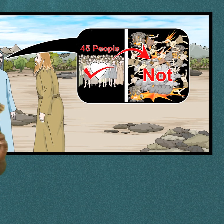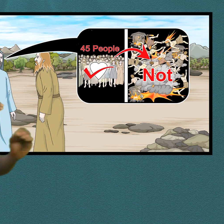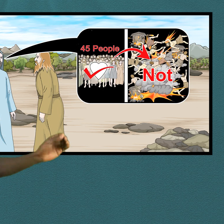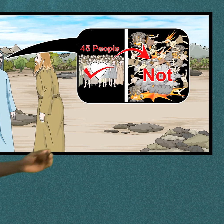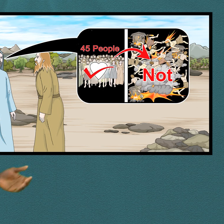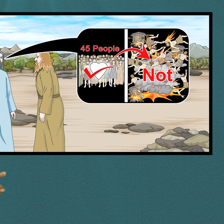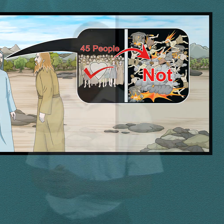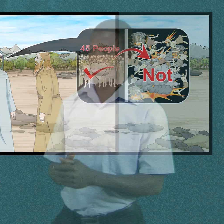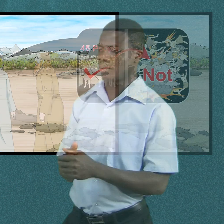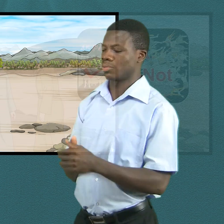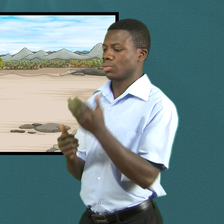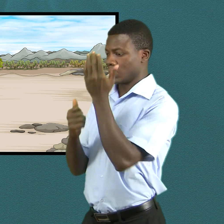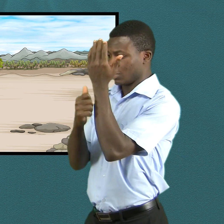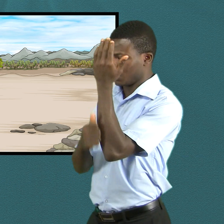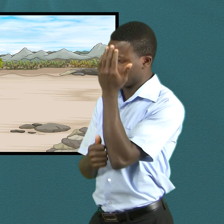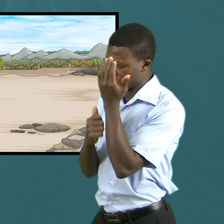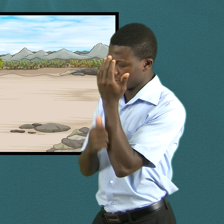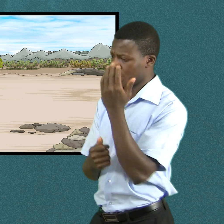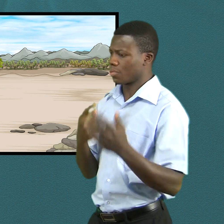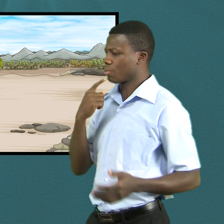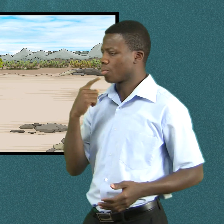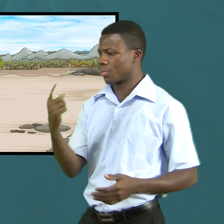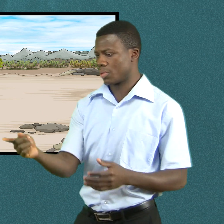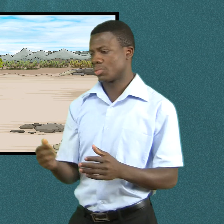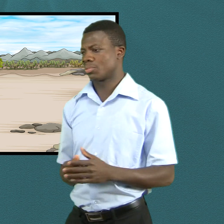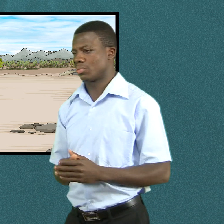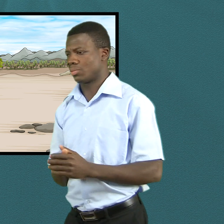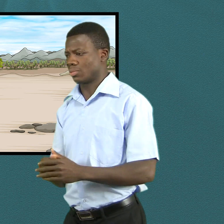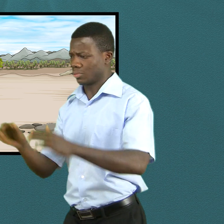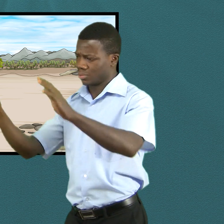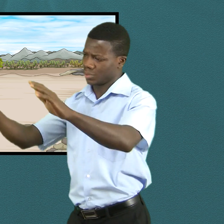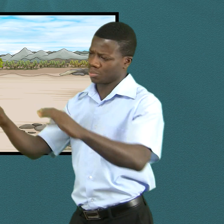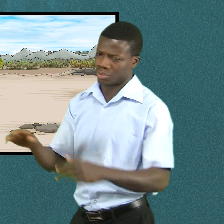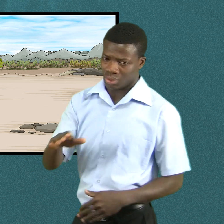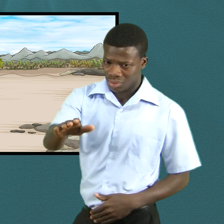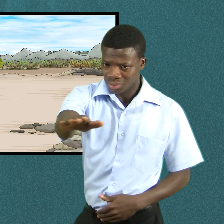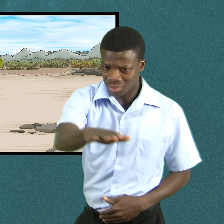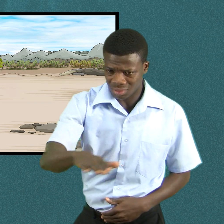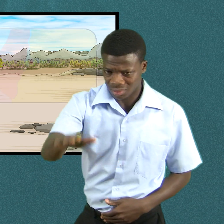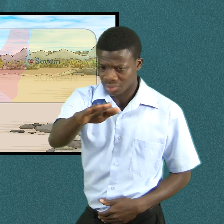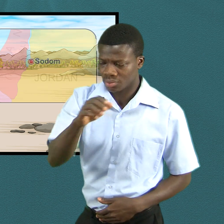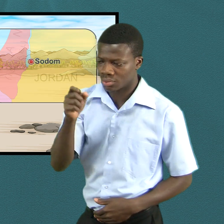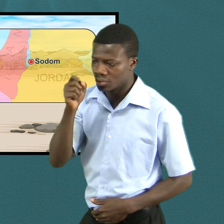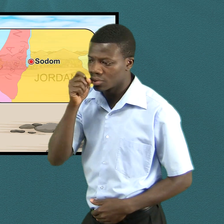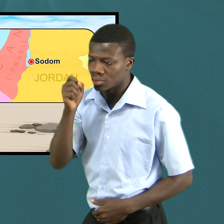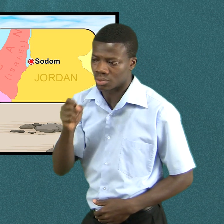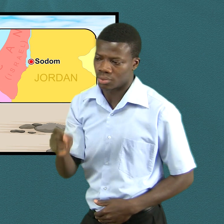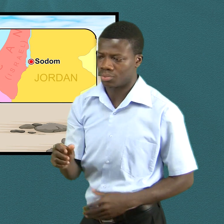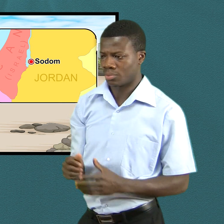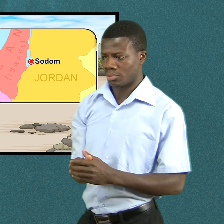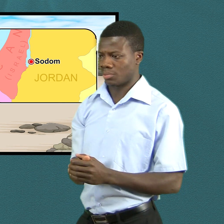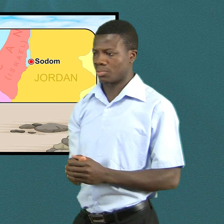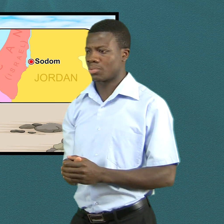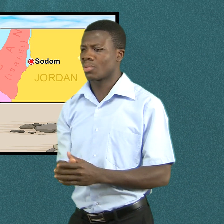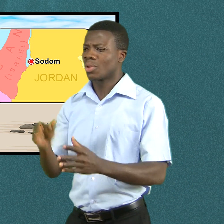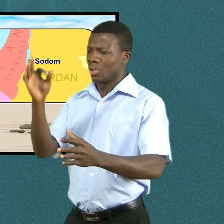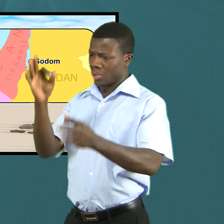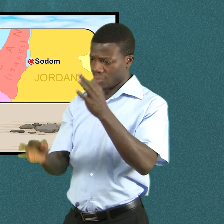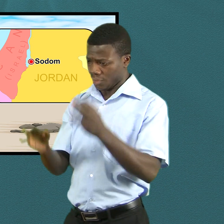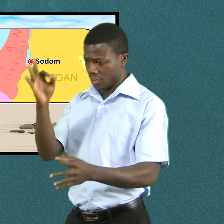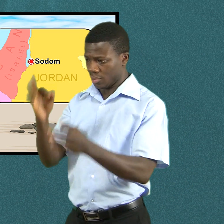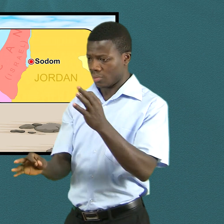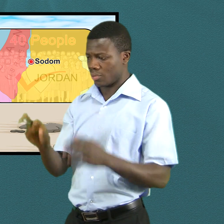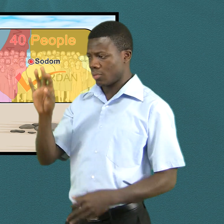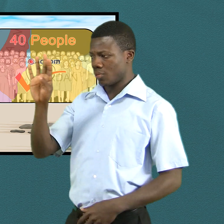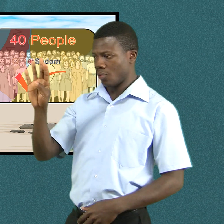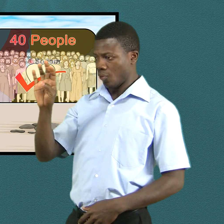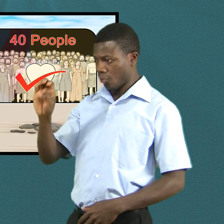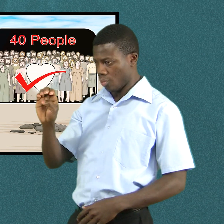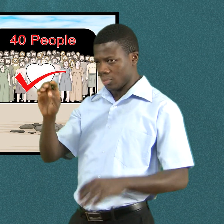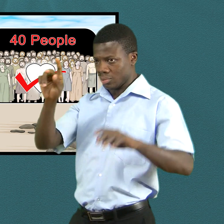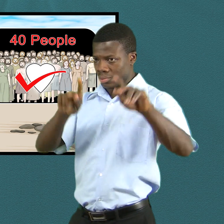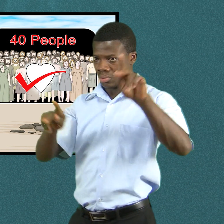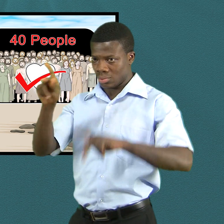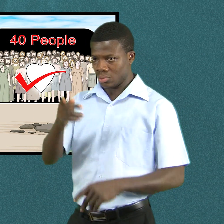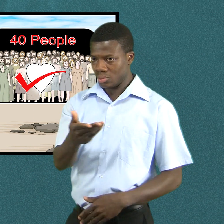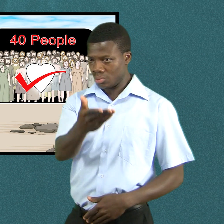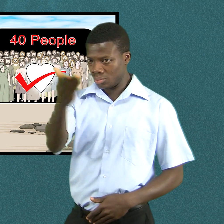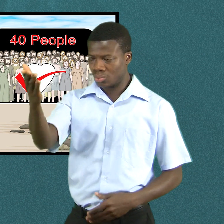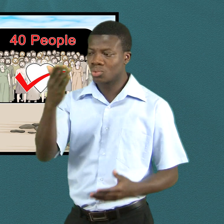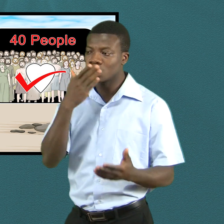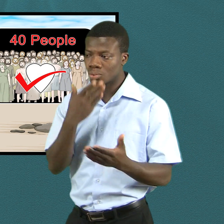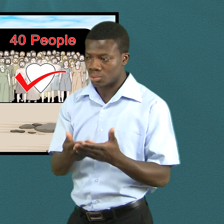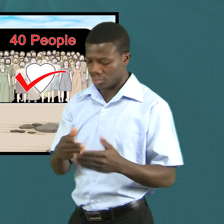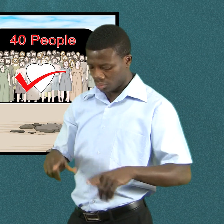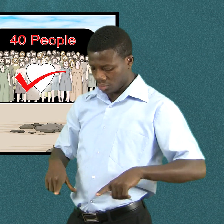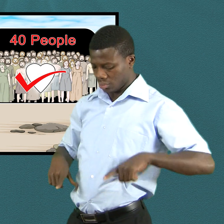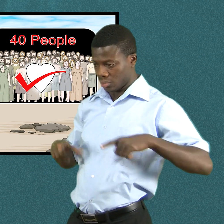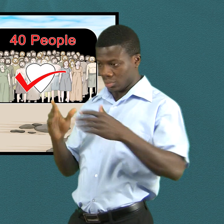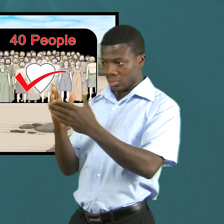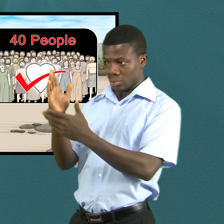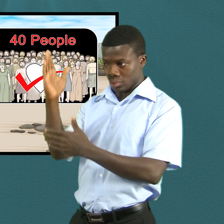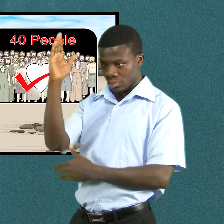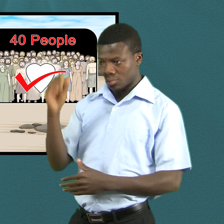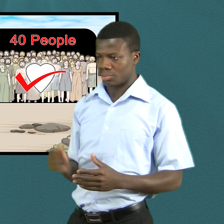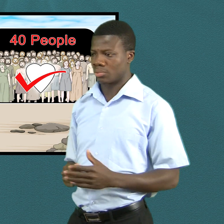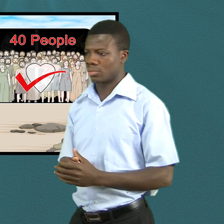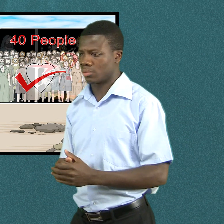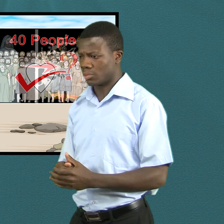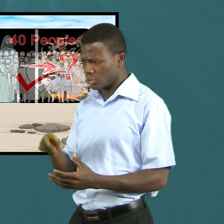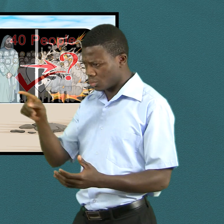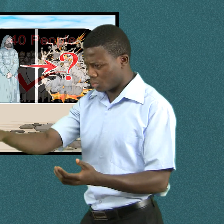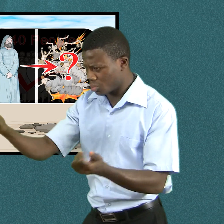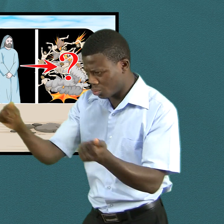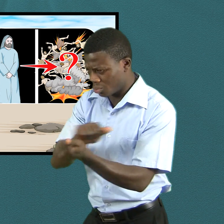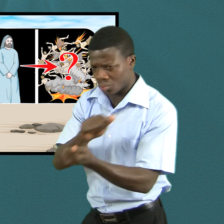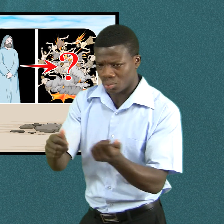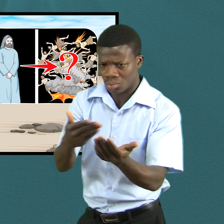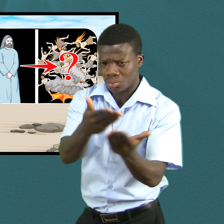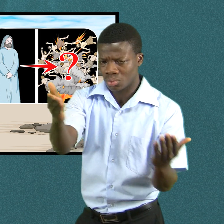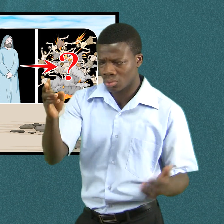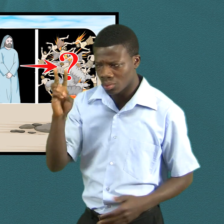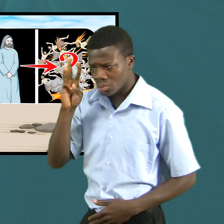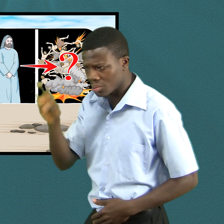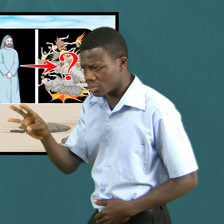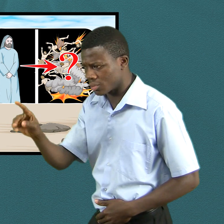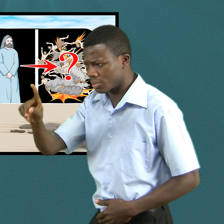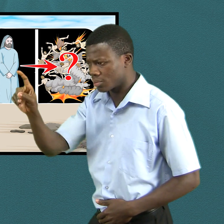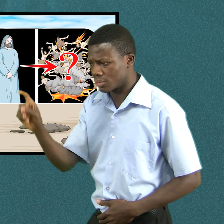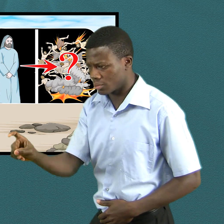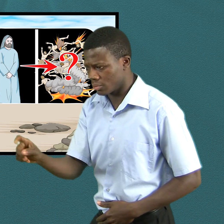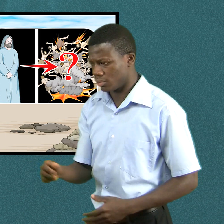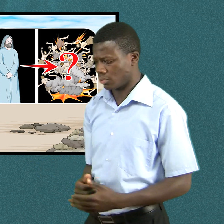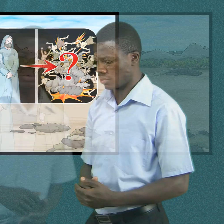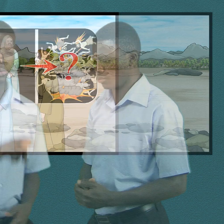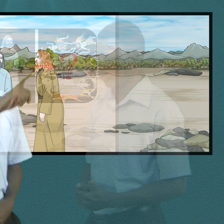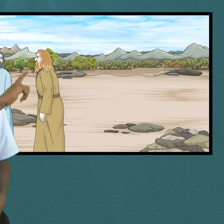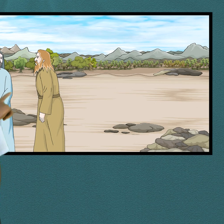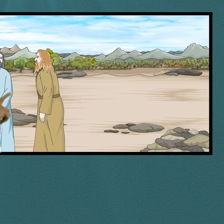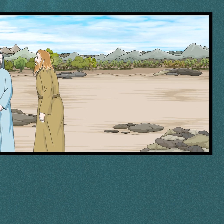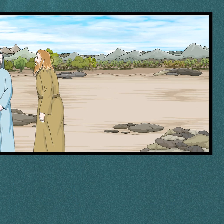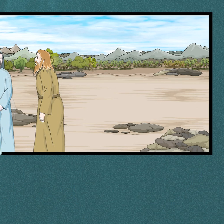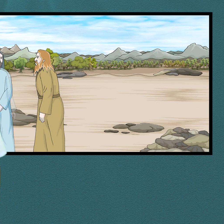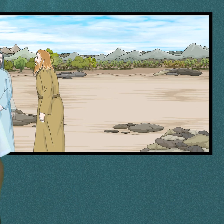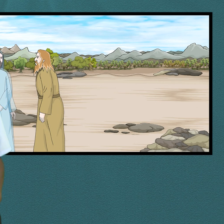Once again Abraham spoke to the LORD, “Suppose forty are found there?”